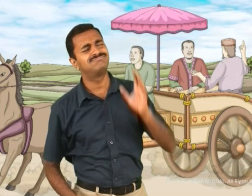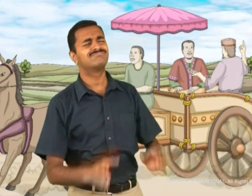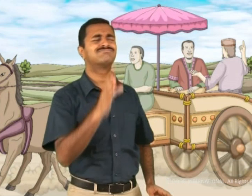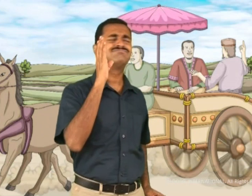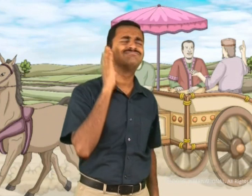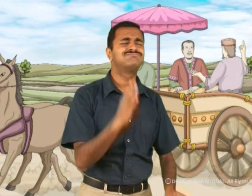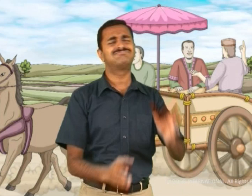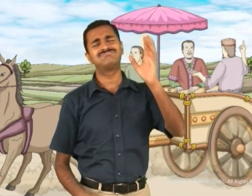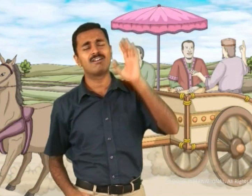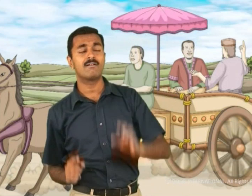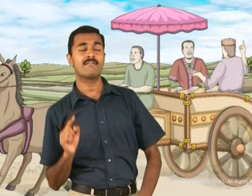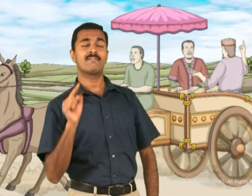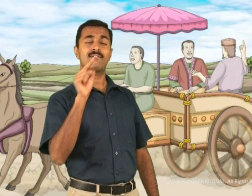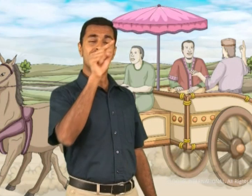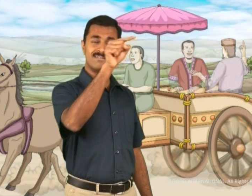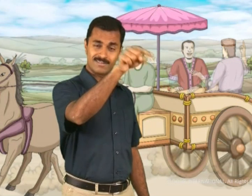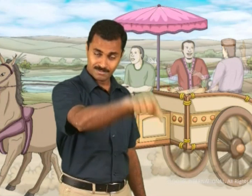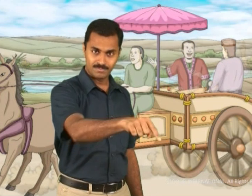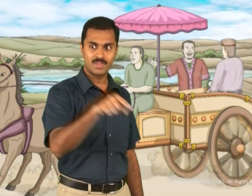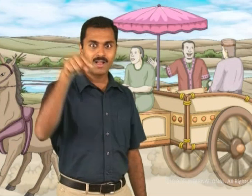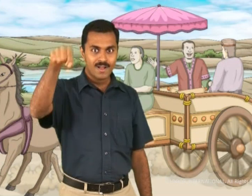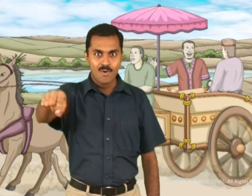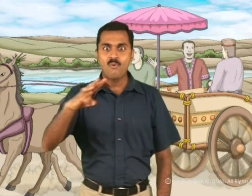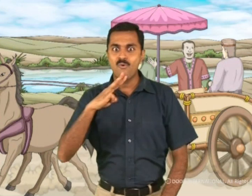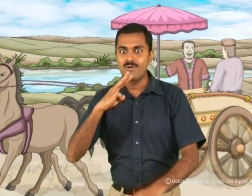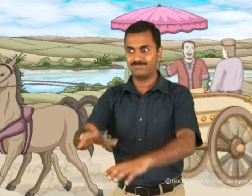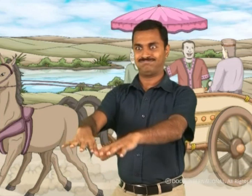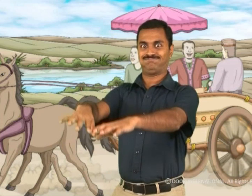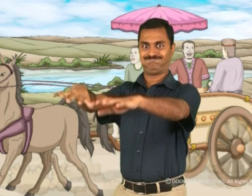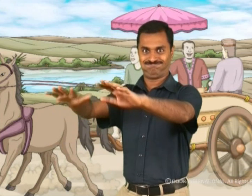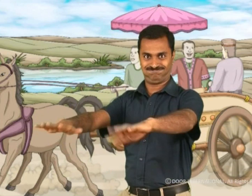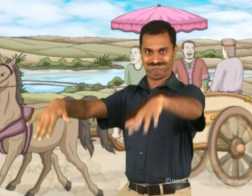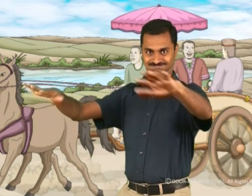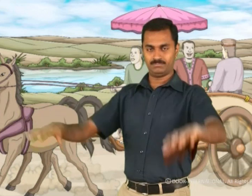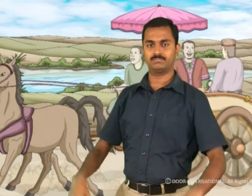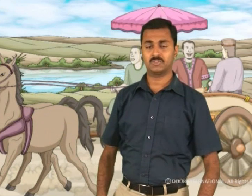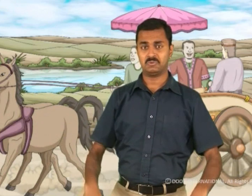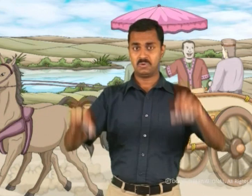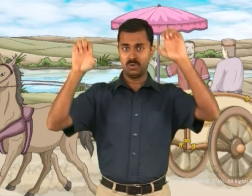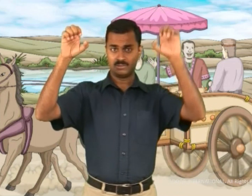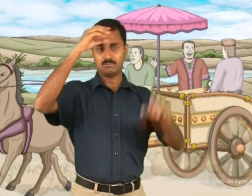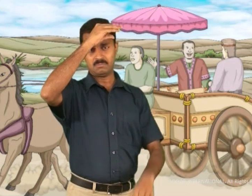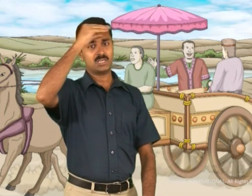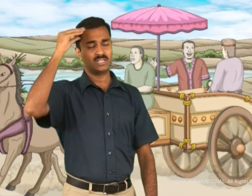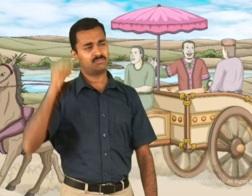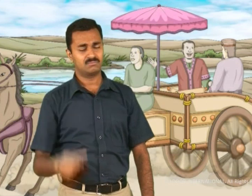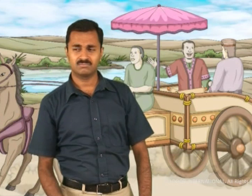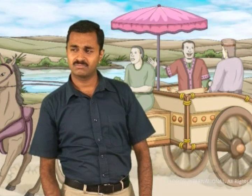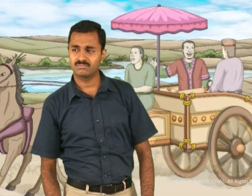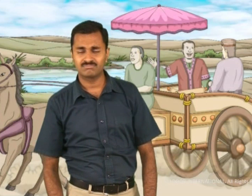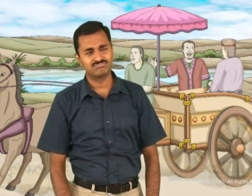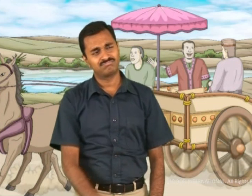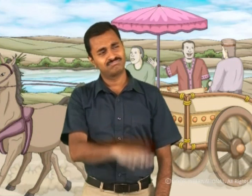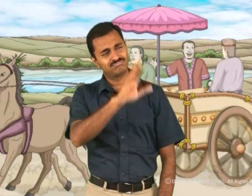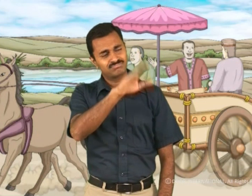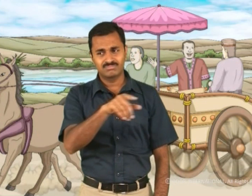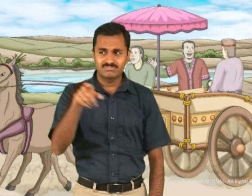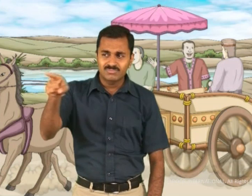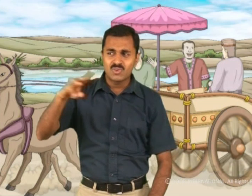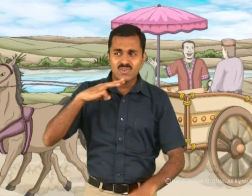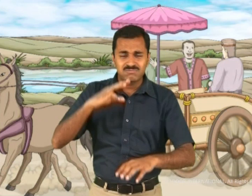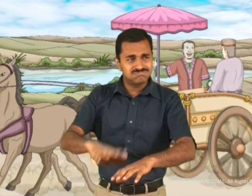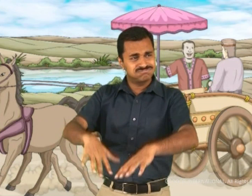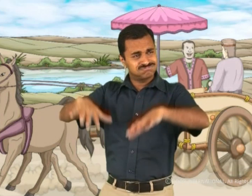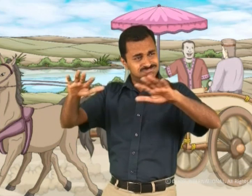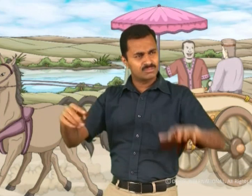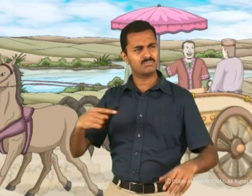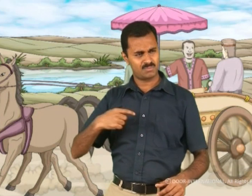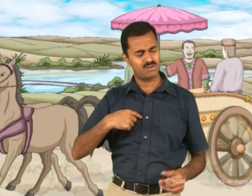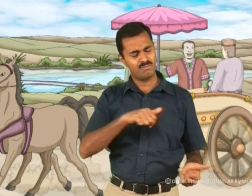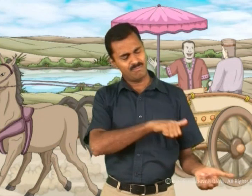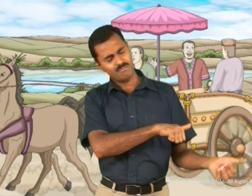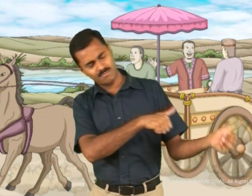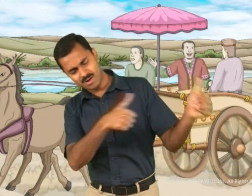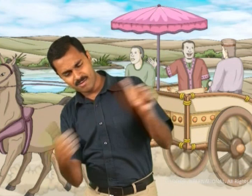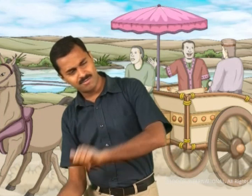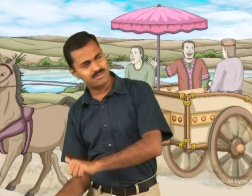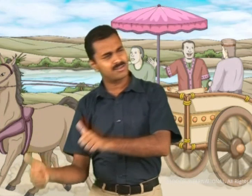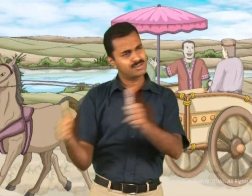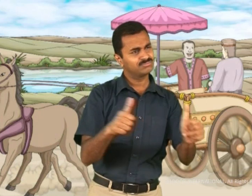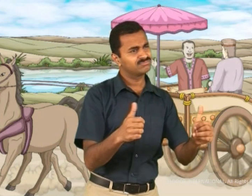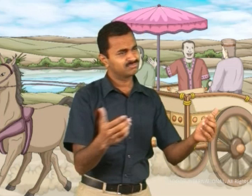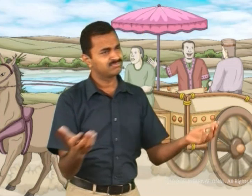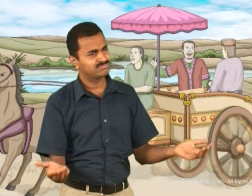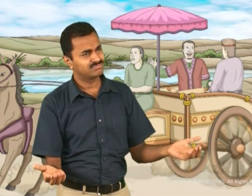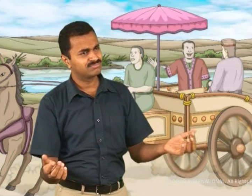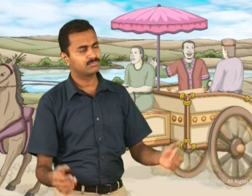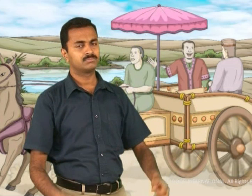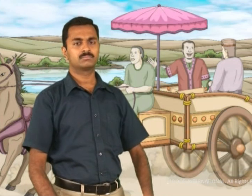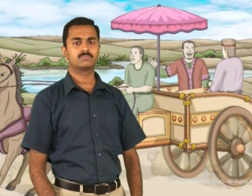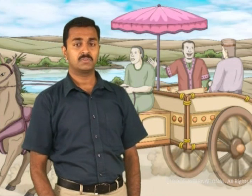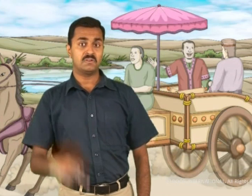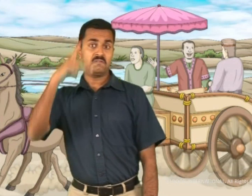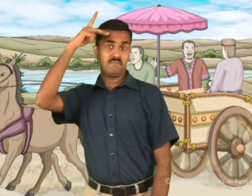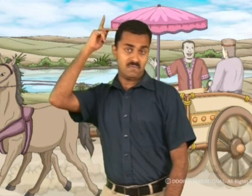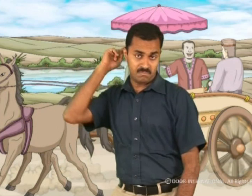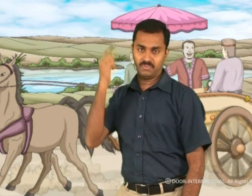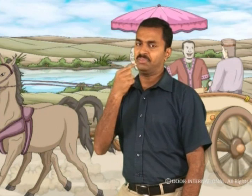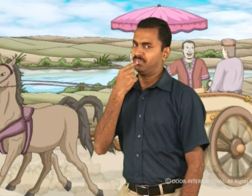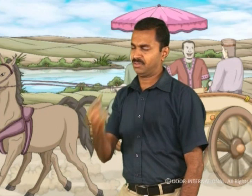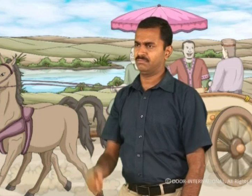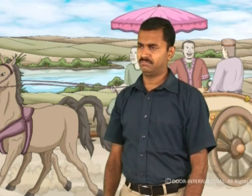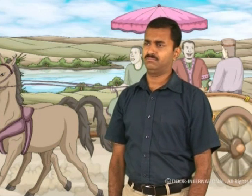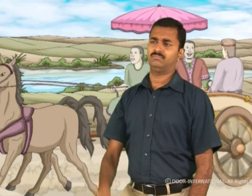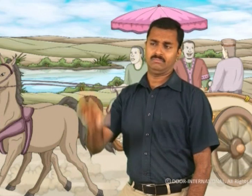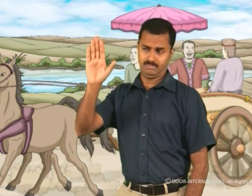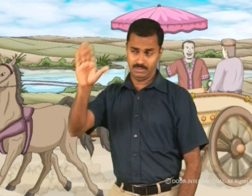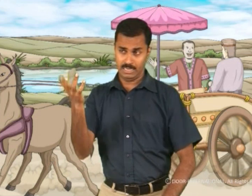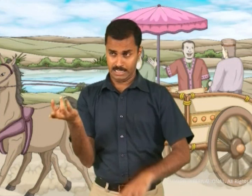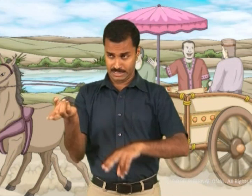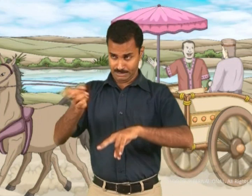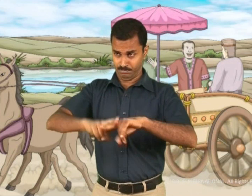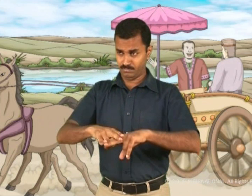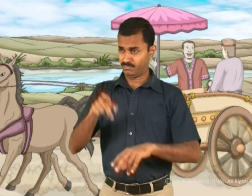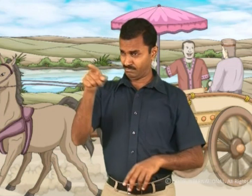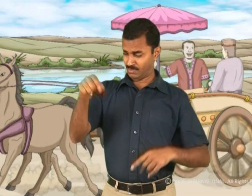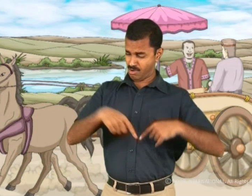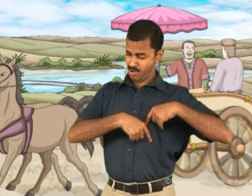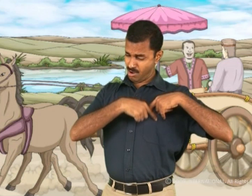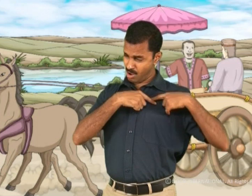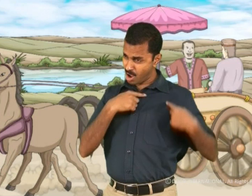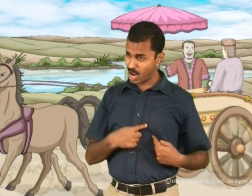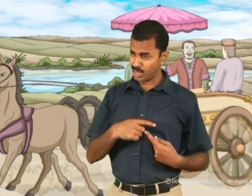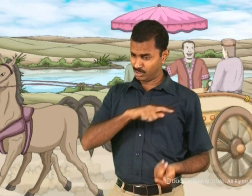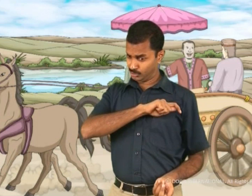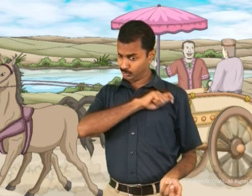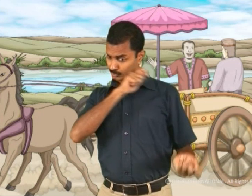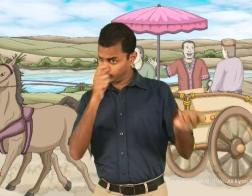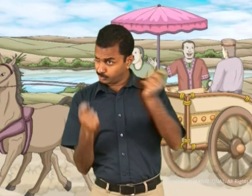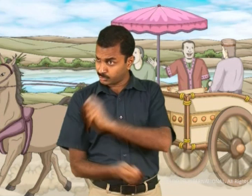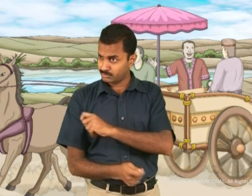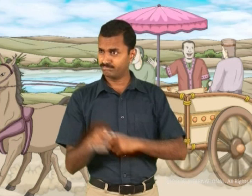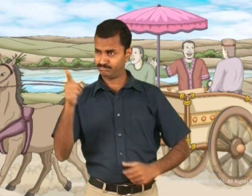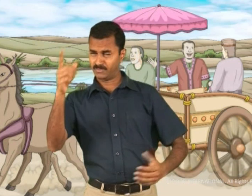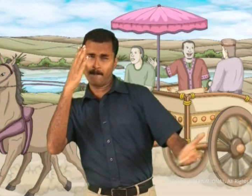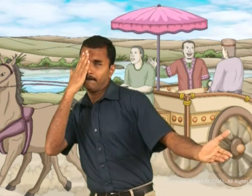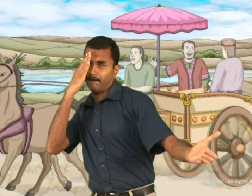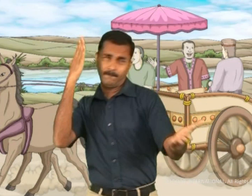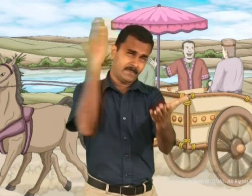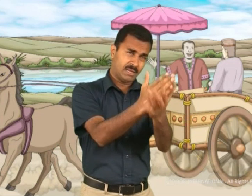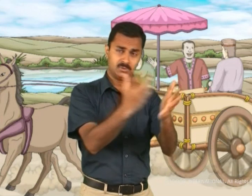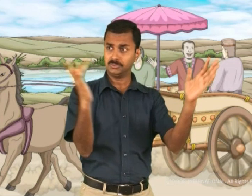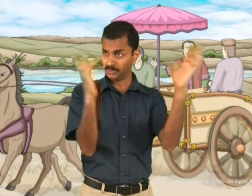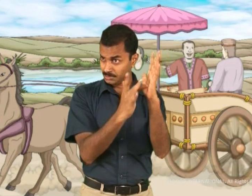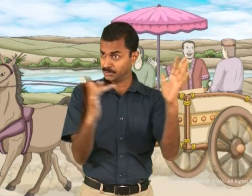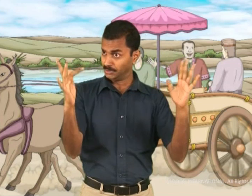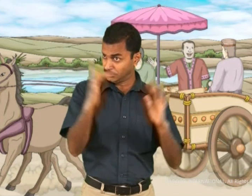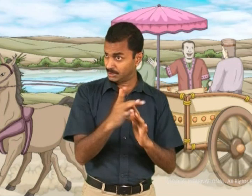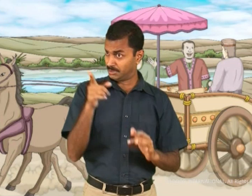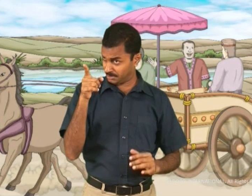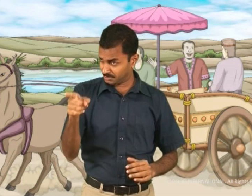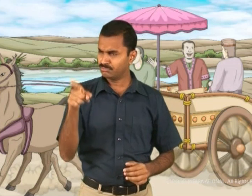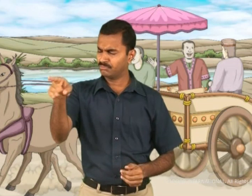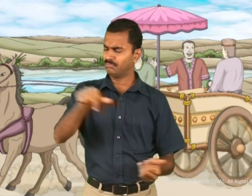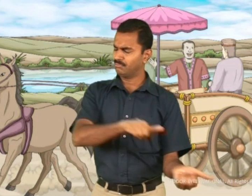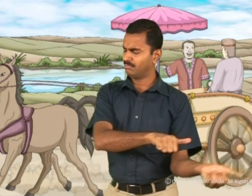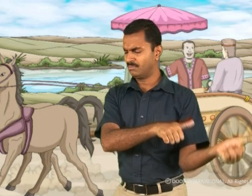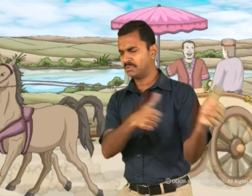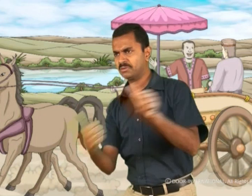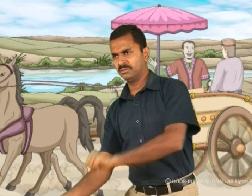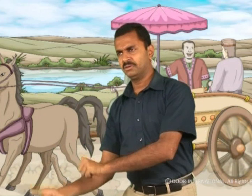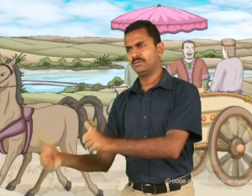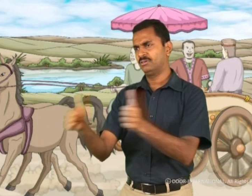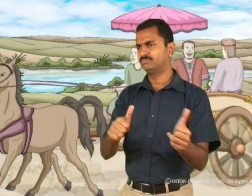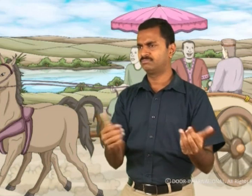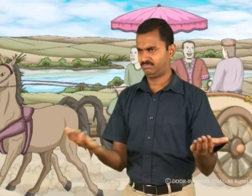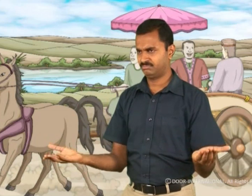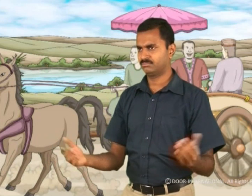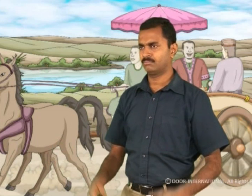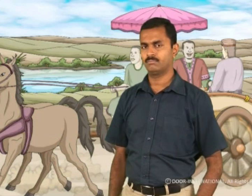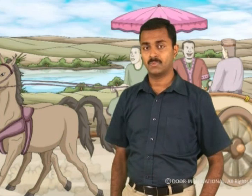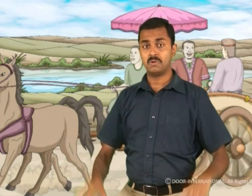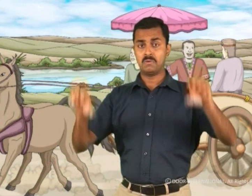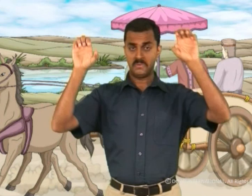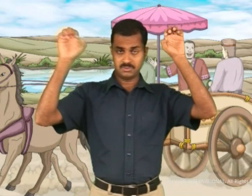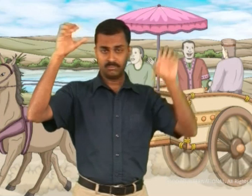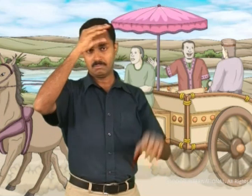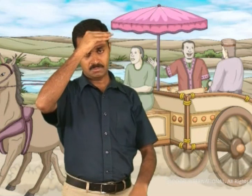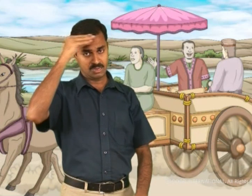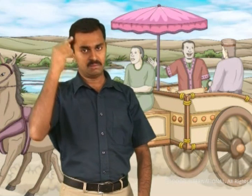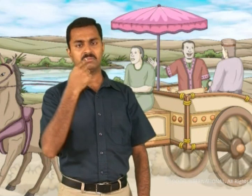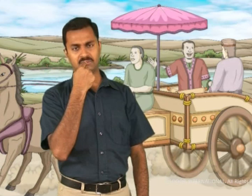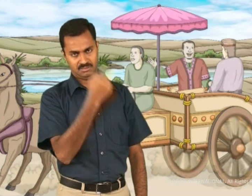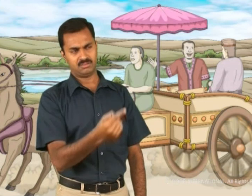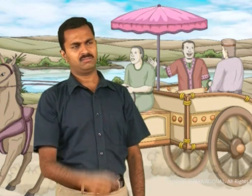As they traveled along the road and came to some water, the eunuch said, “Look, here is water!